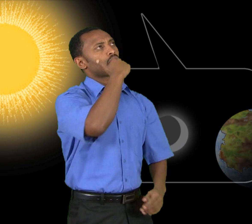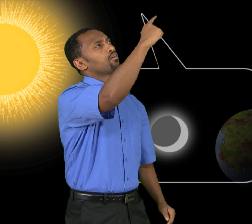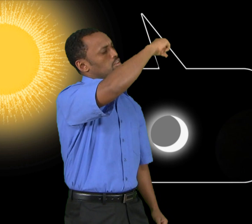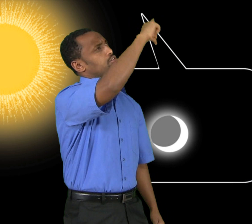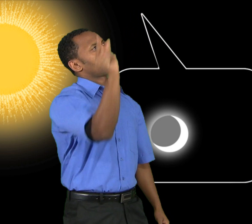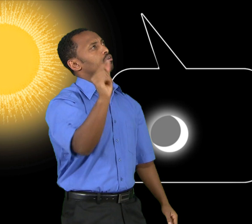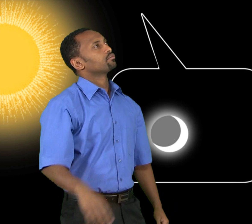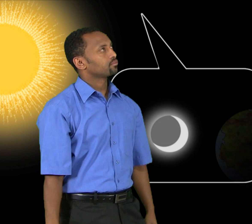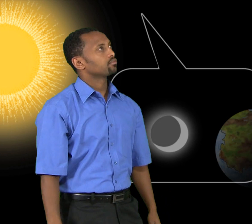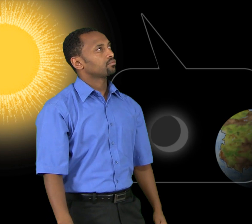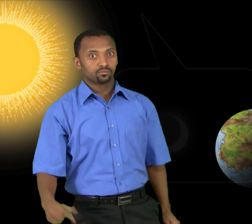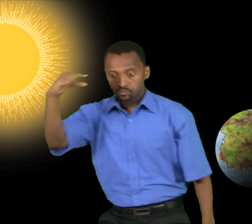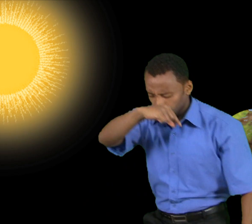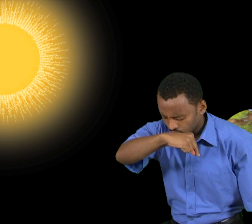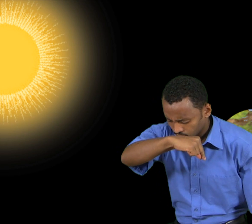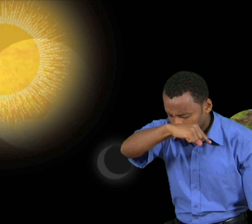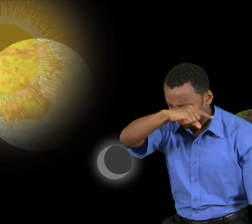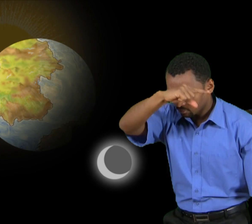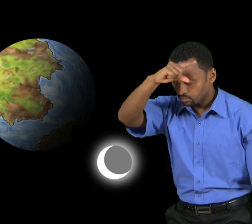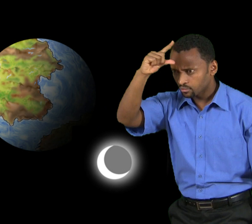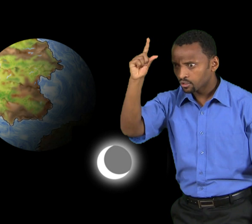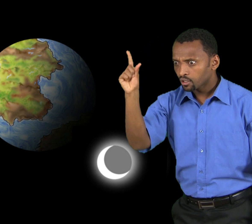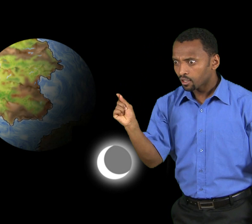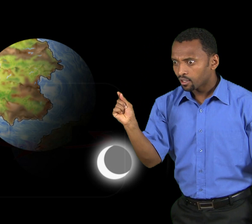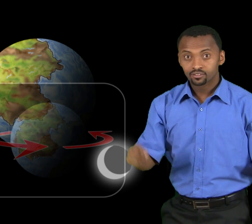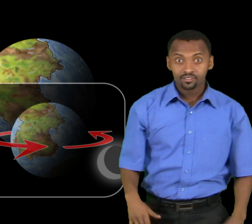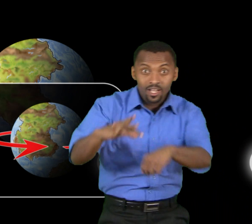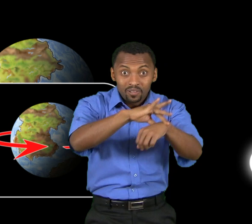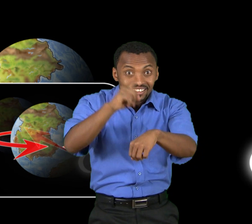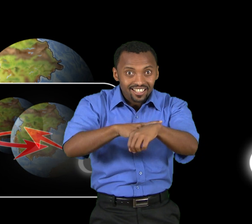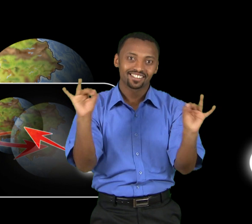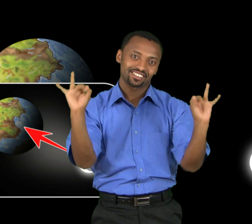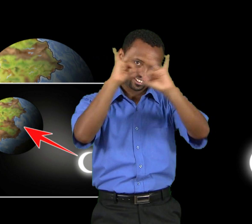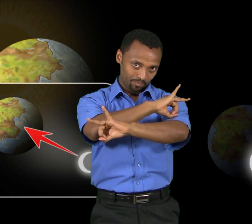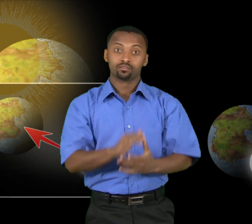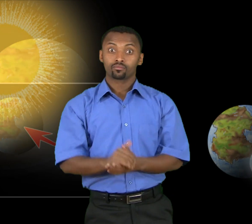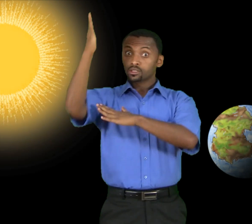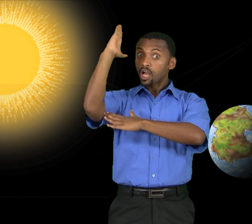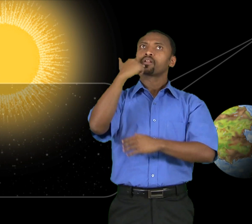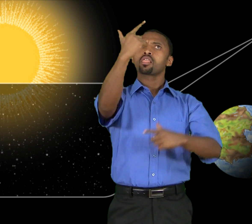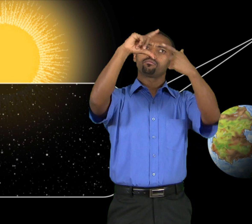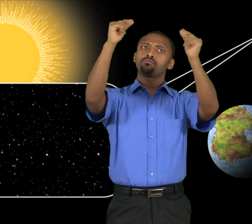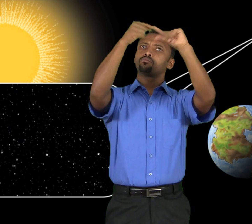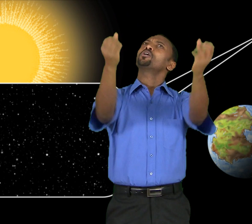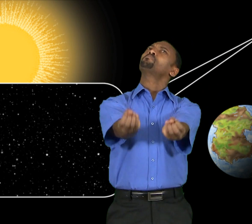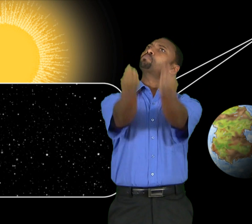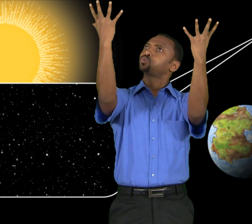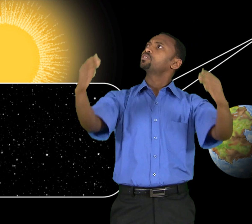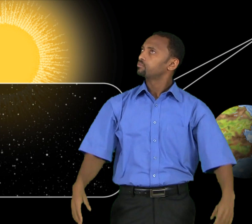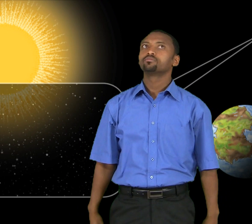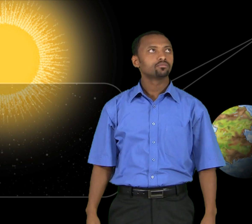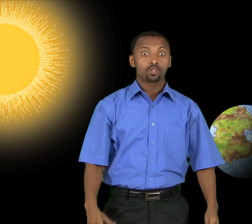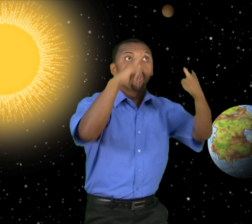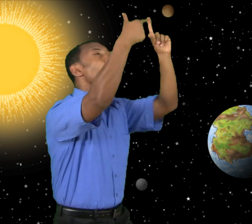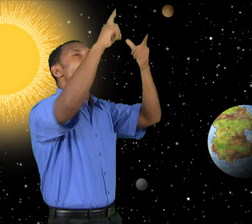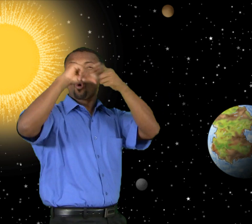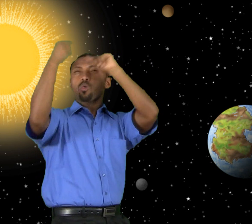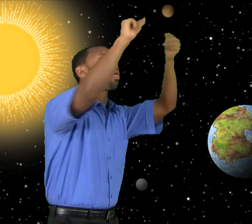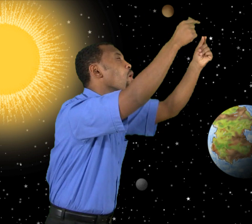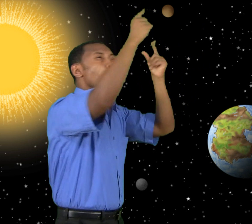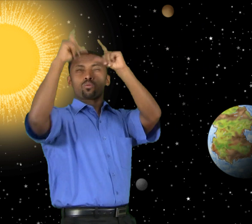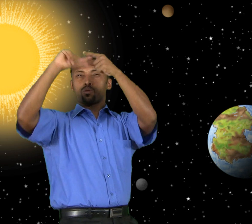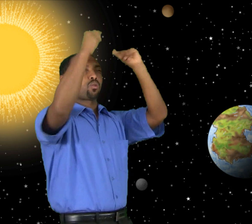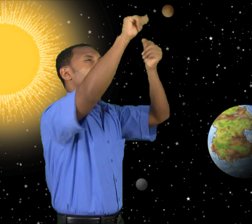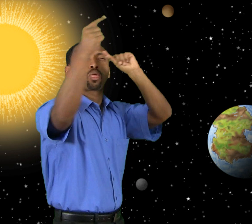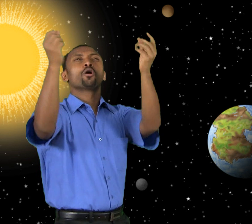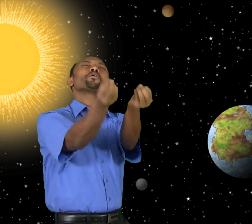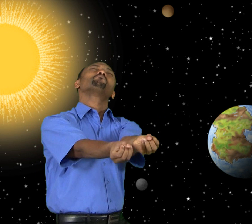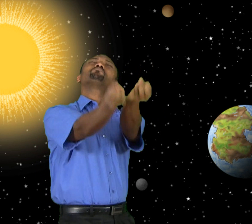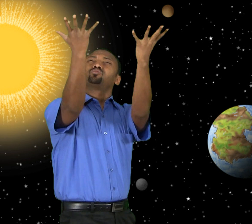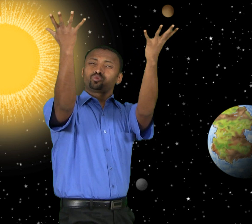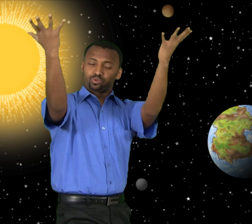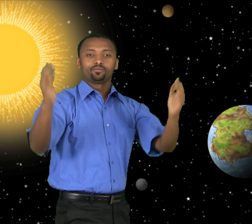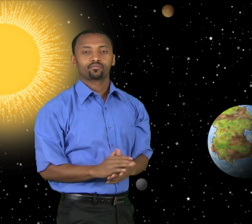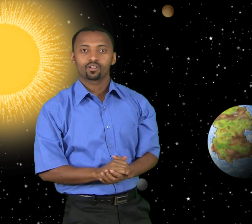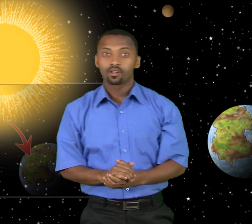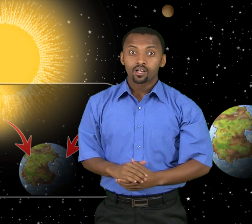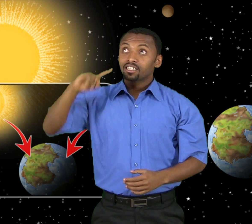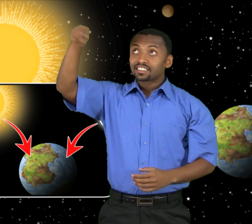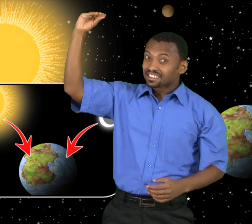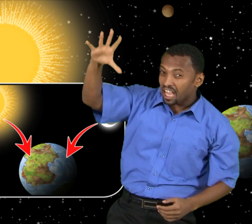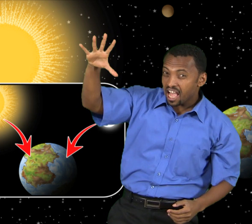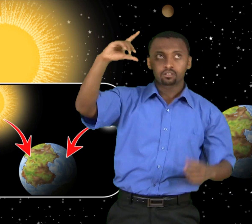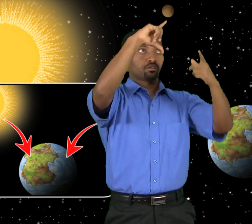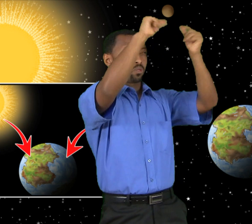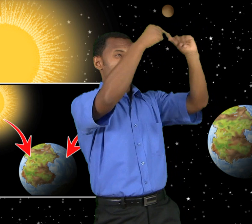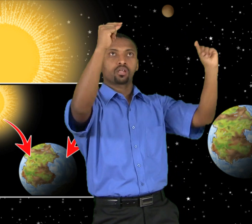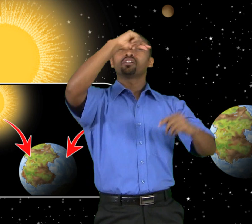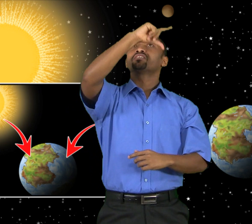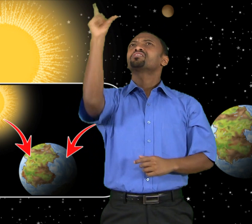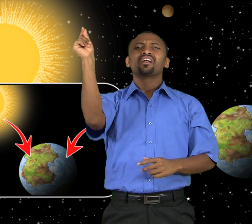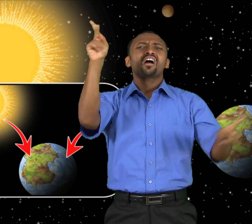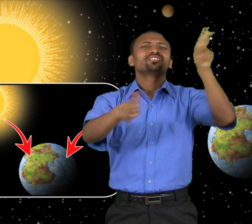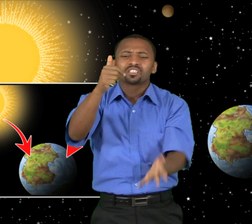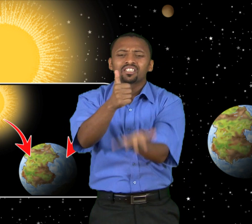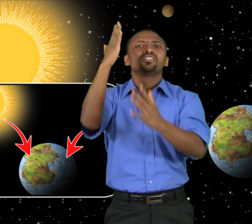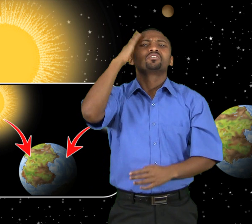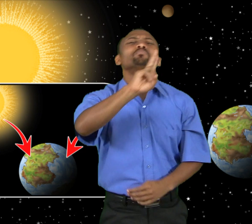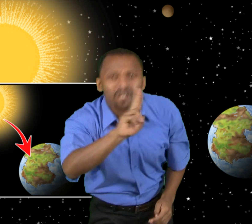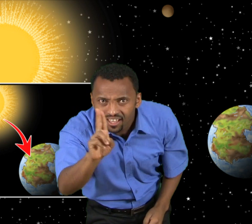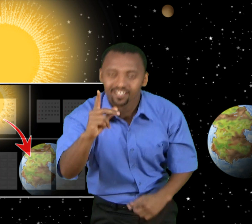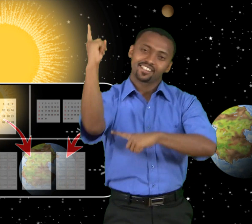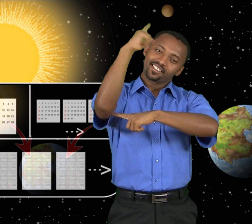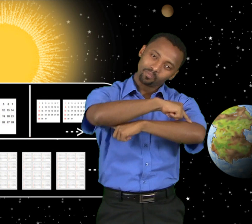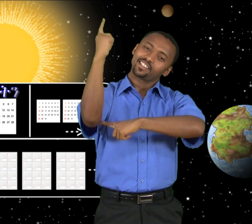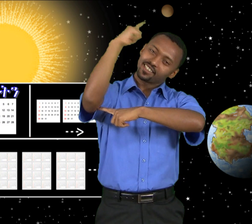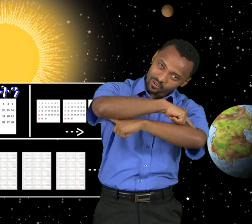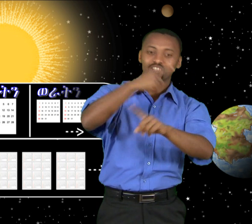And let them serve as lights in the expanse of the sky to shine upon the earth.” And it was so. God made two great lights: the greater light to rule the day and the lesser light to rule the night.